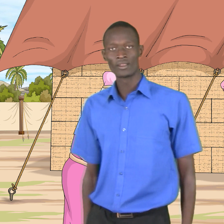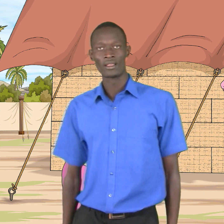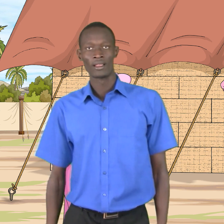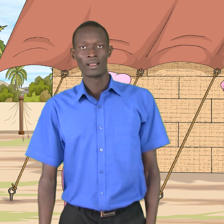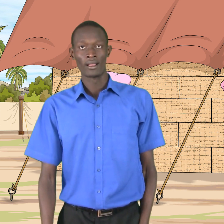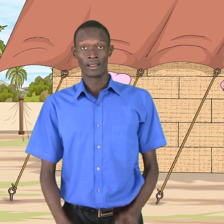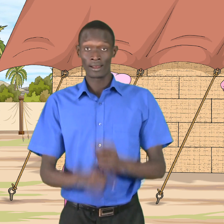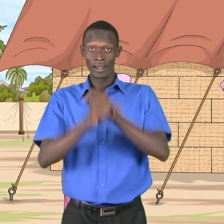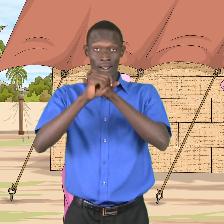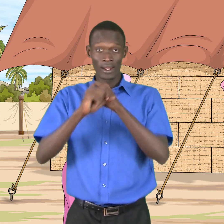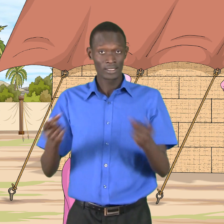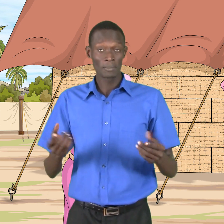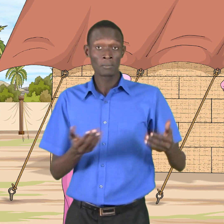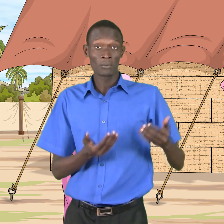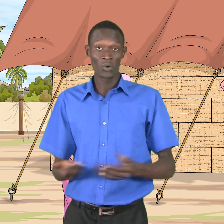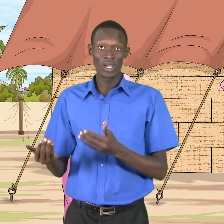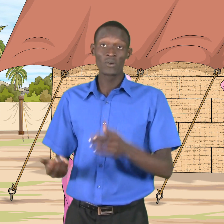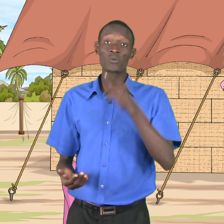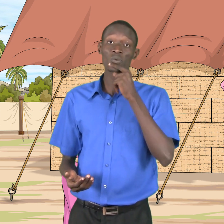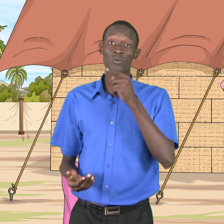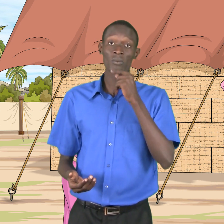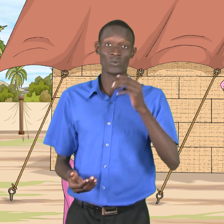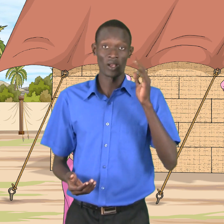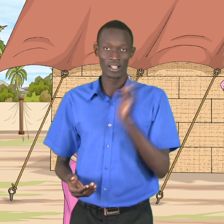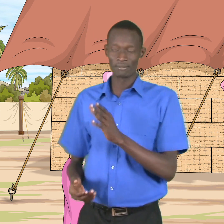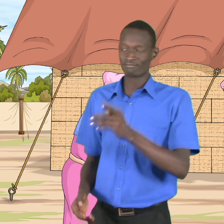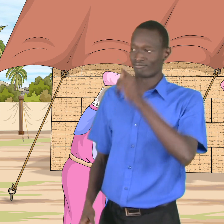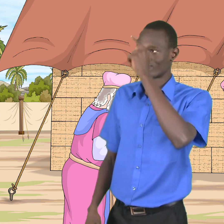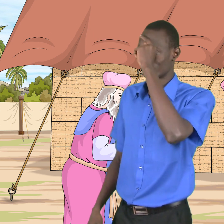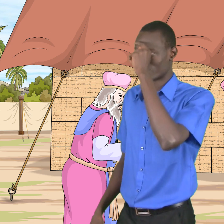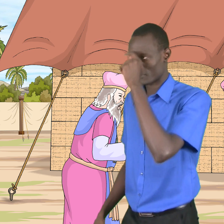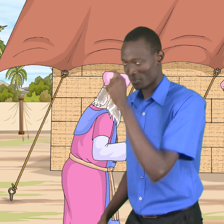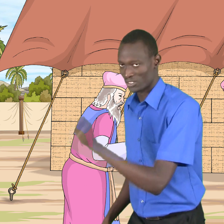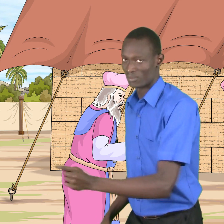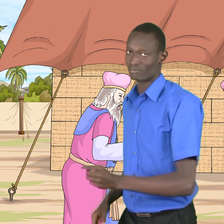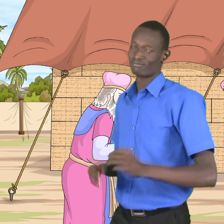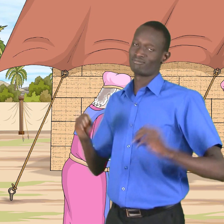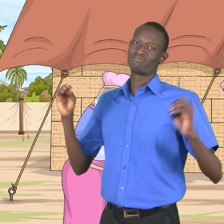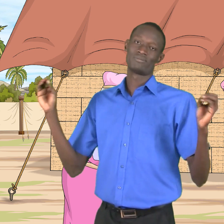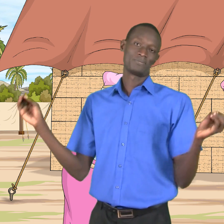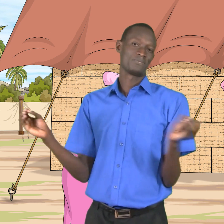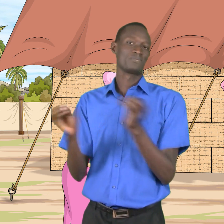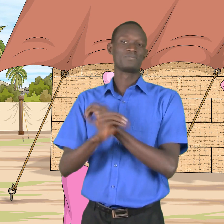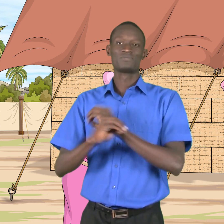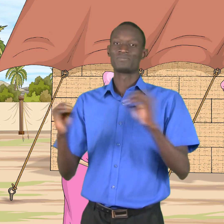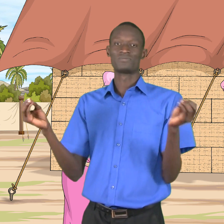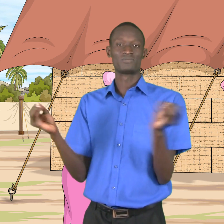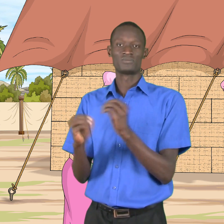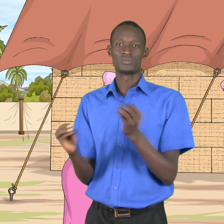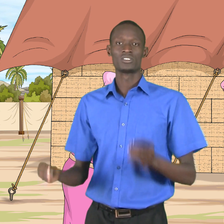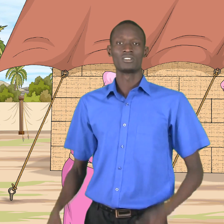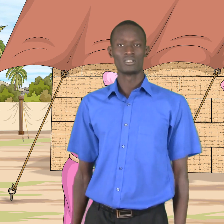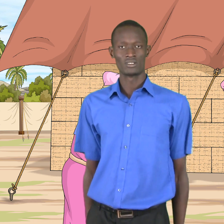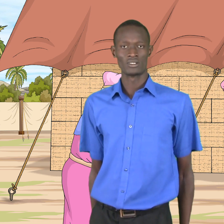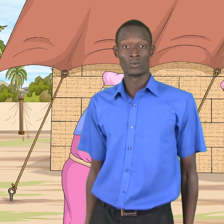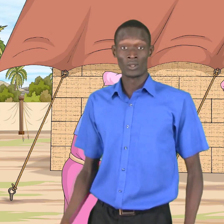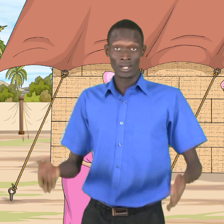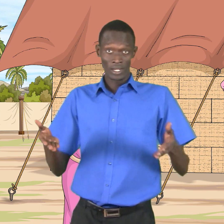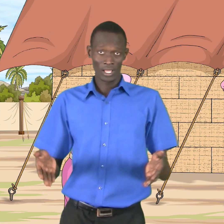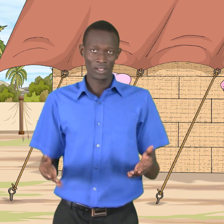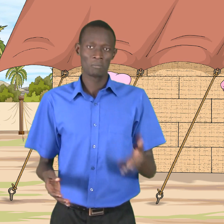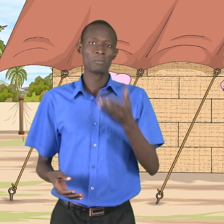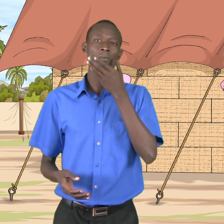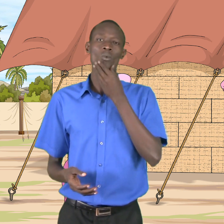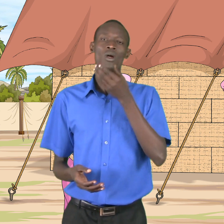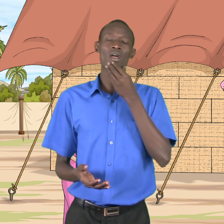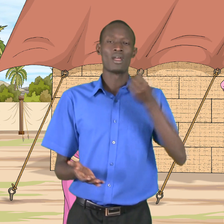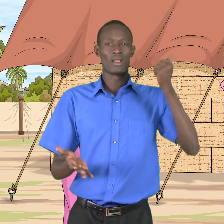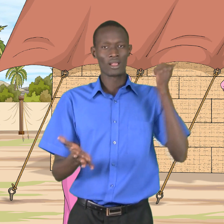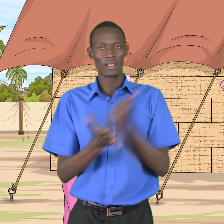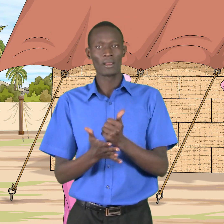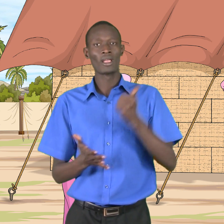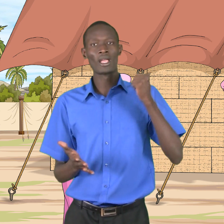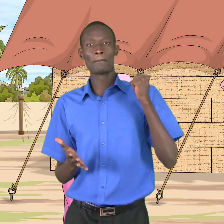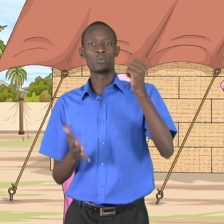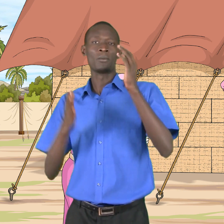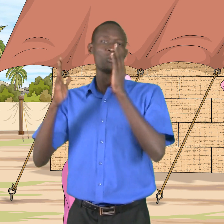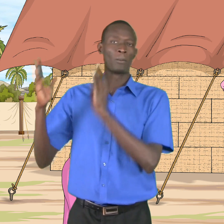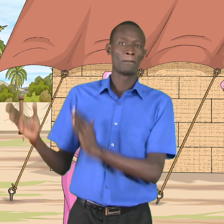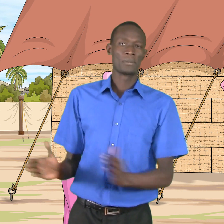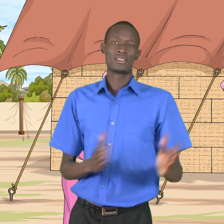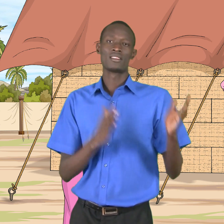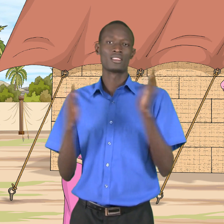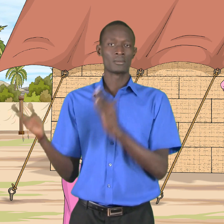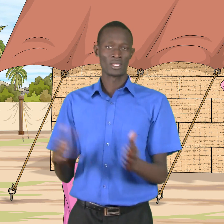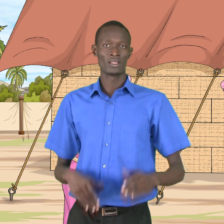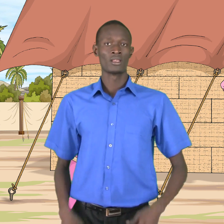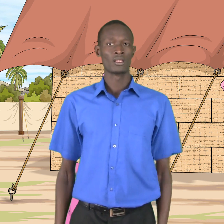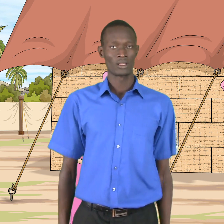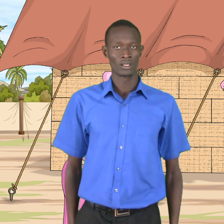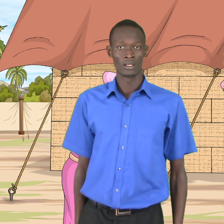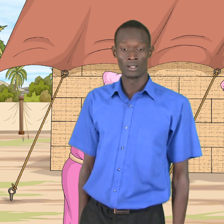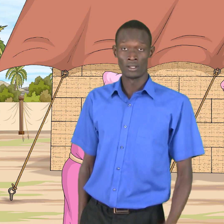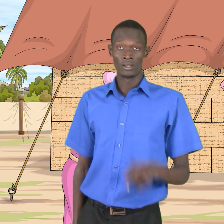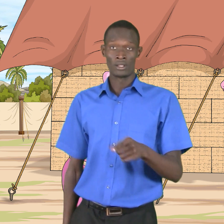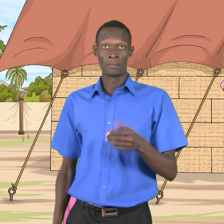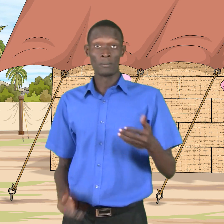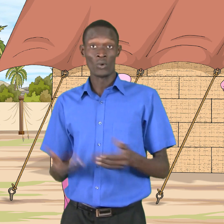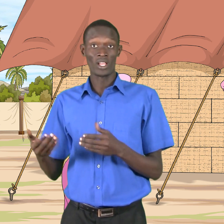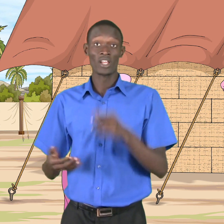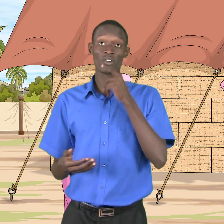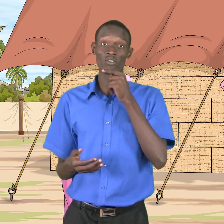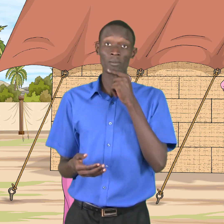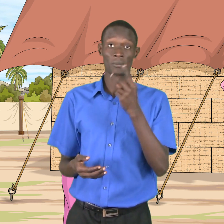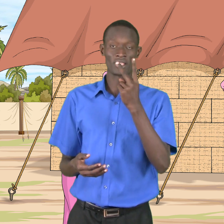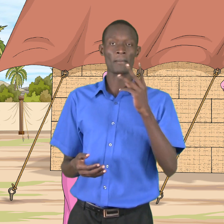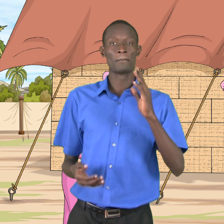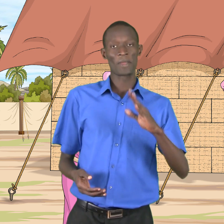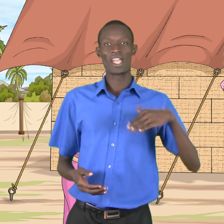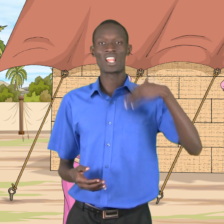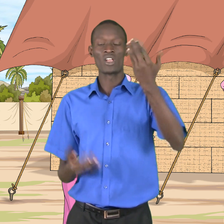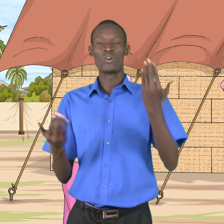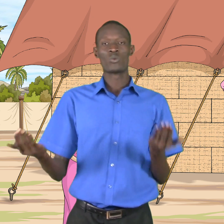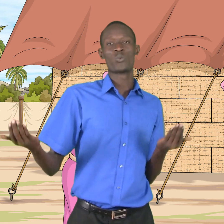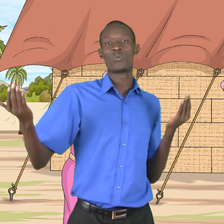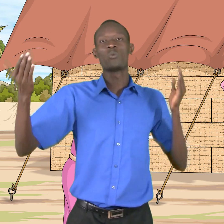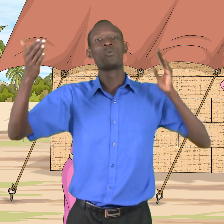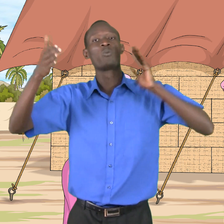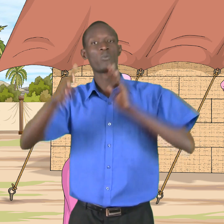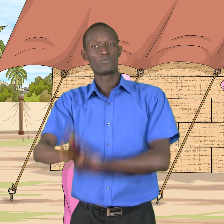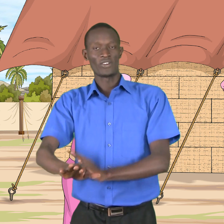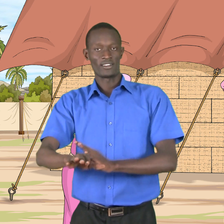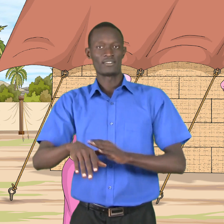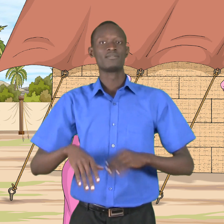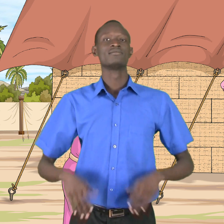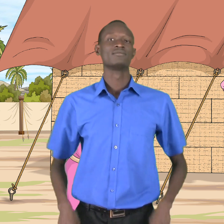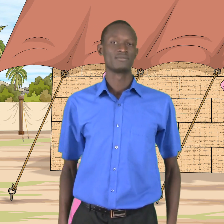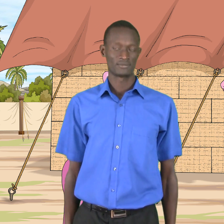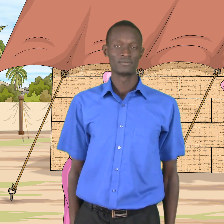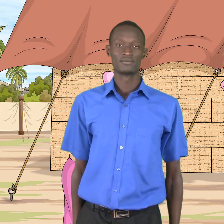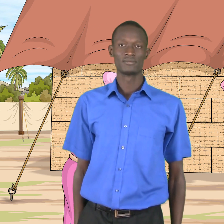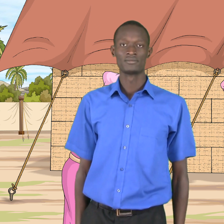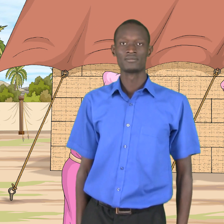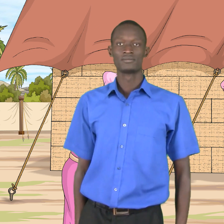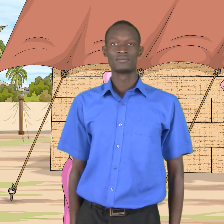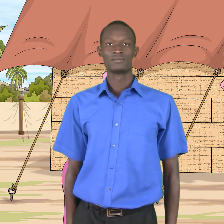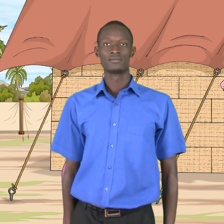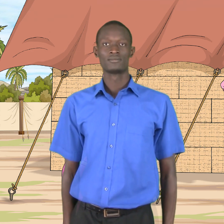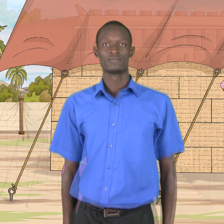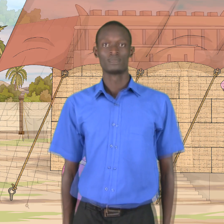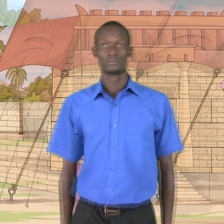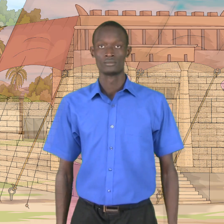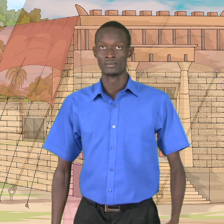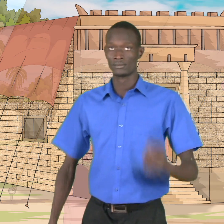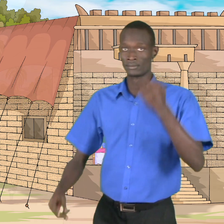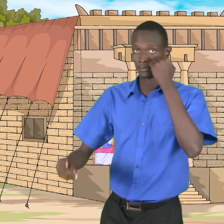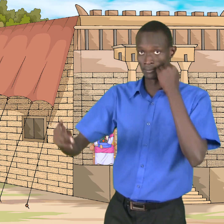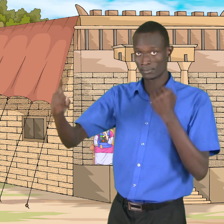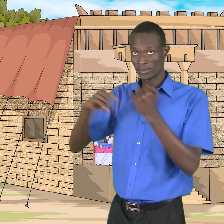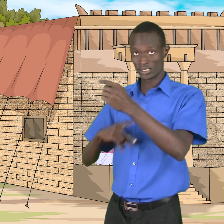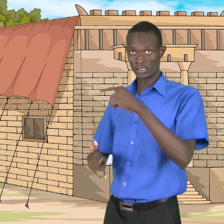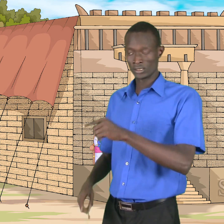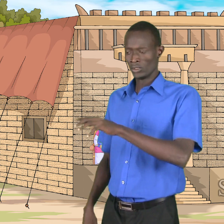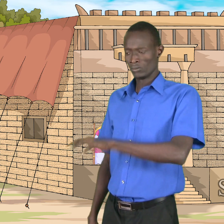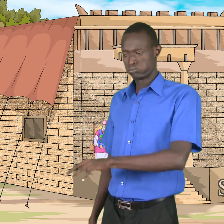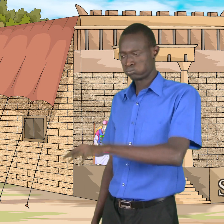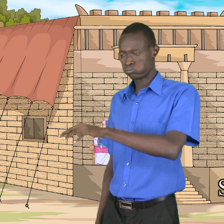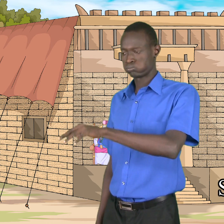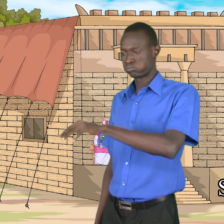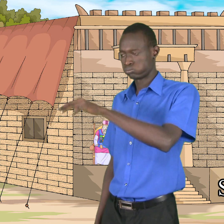But they would not listen to their father, since the LORD intended to put them to death.